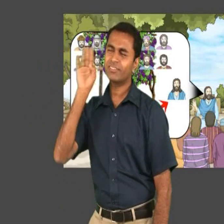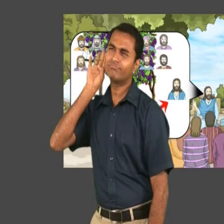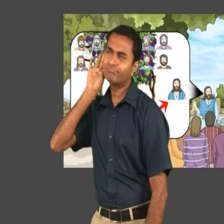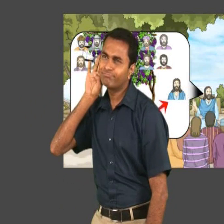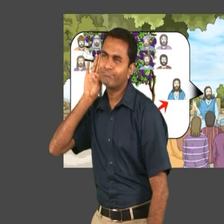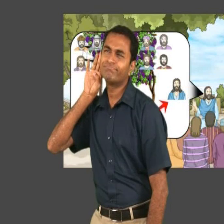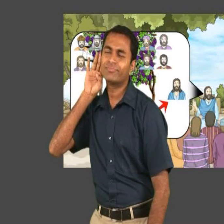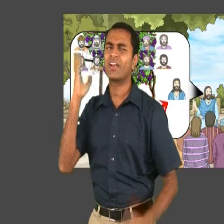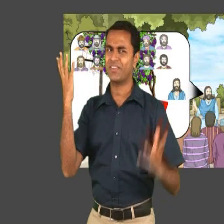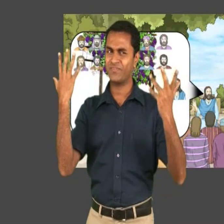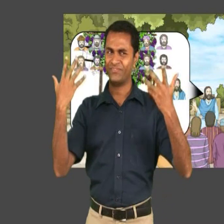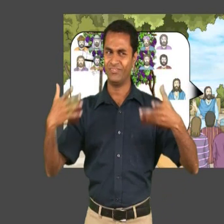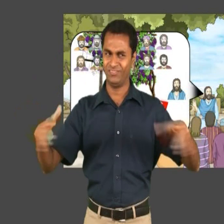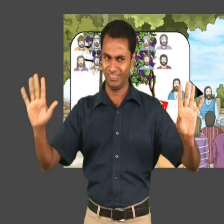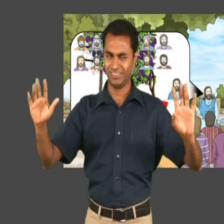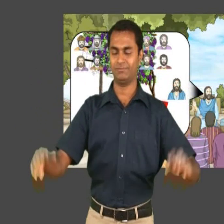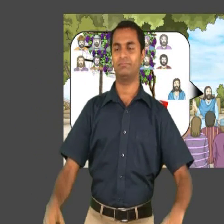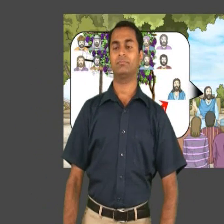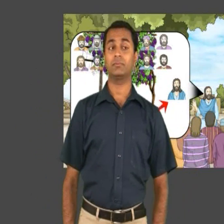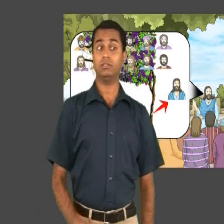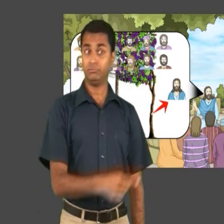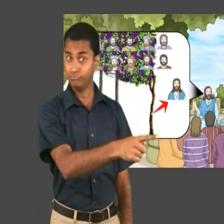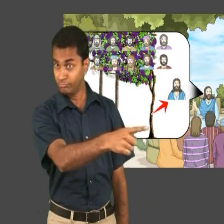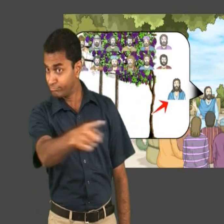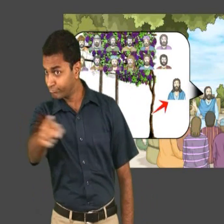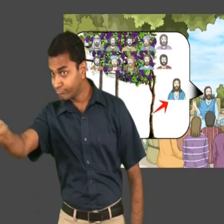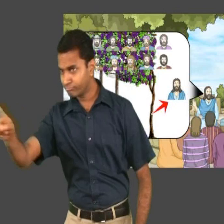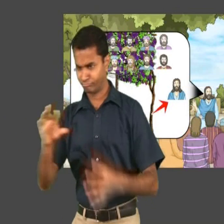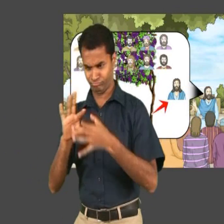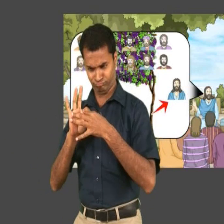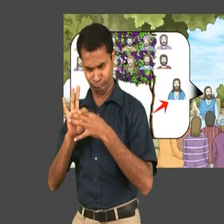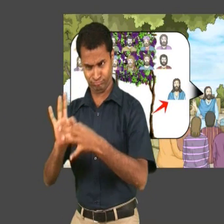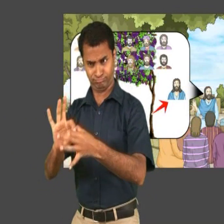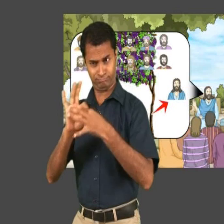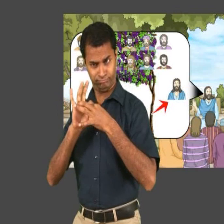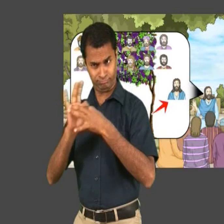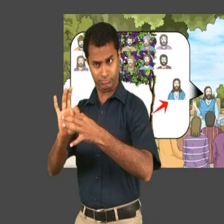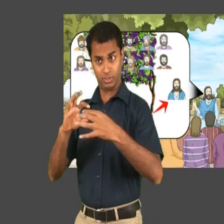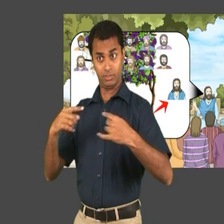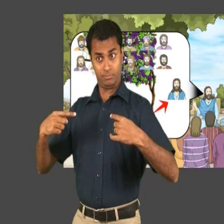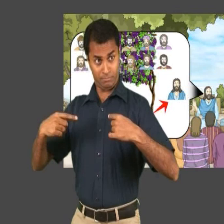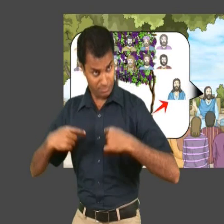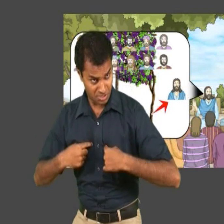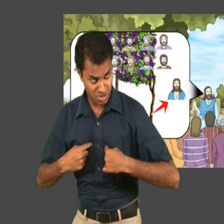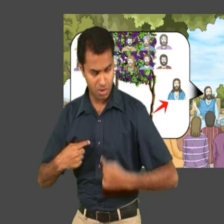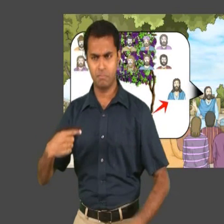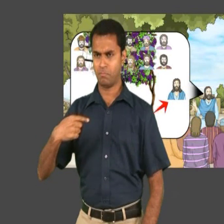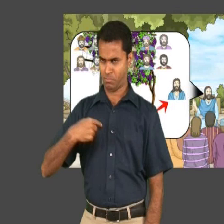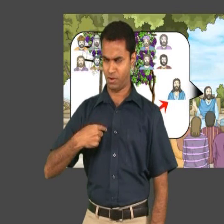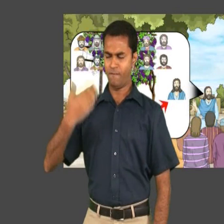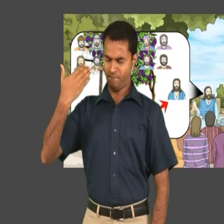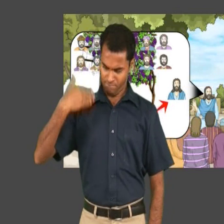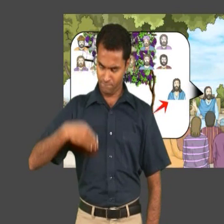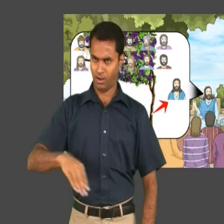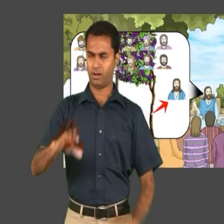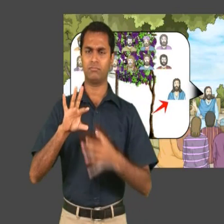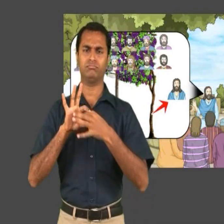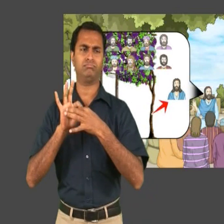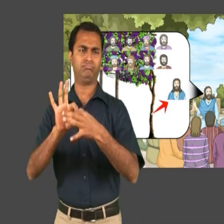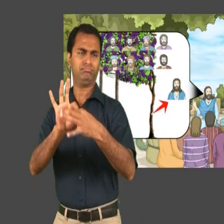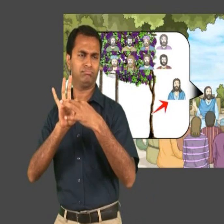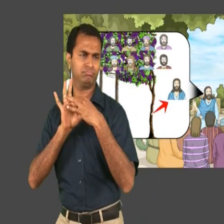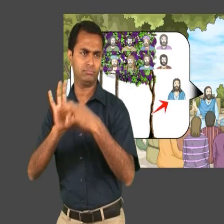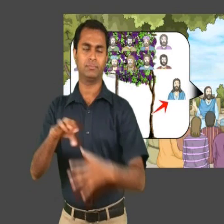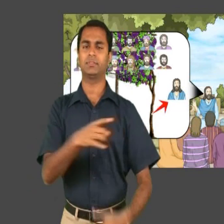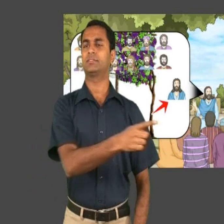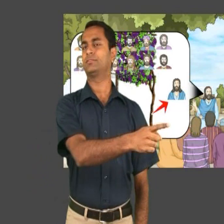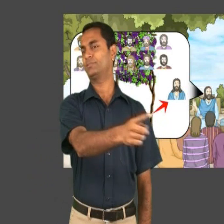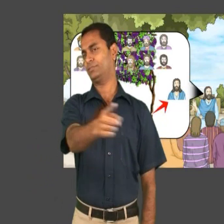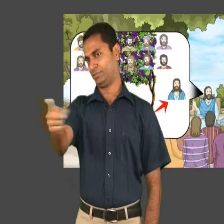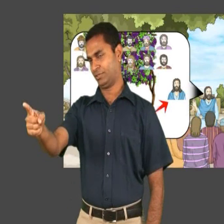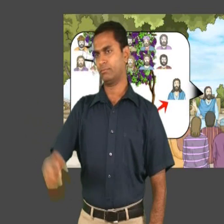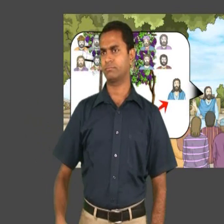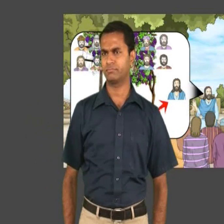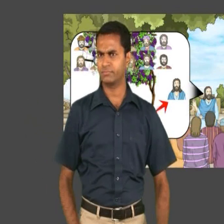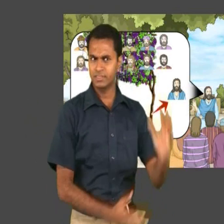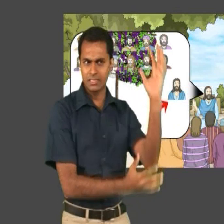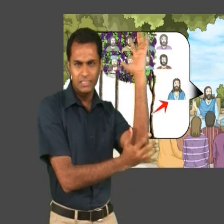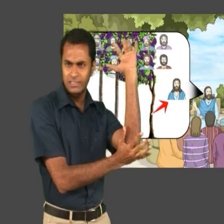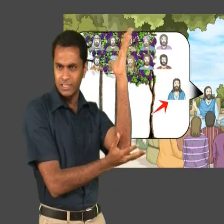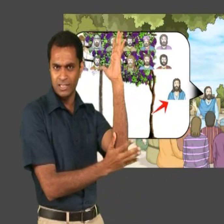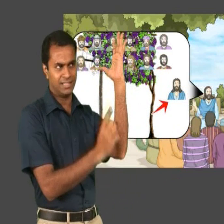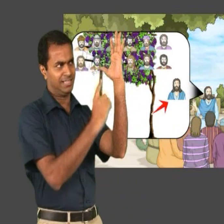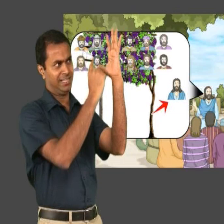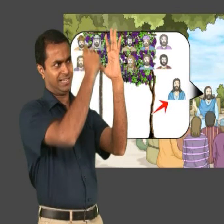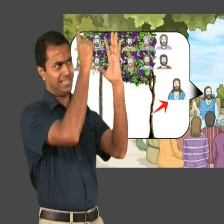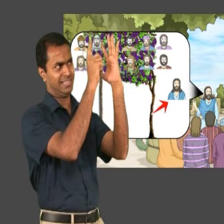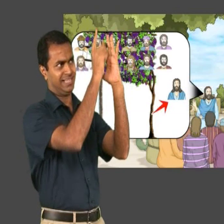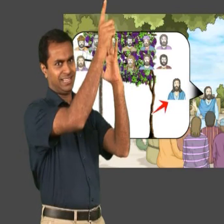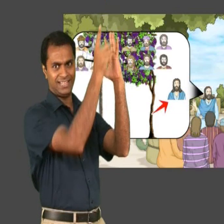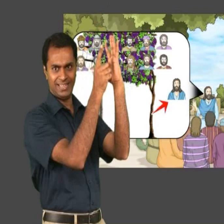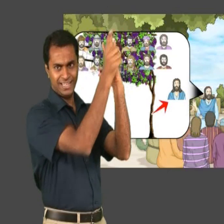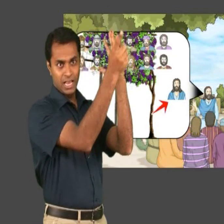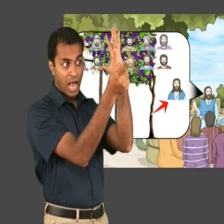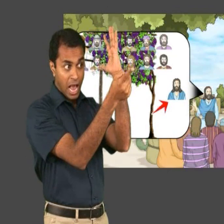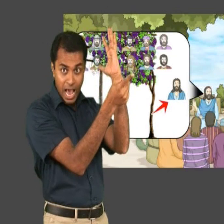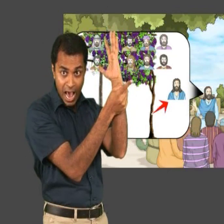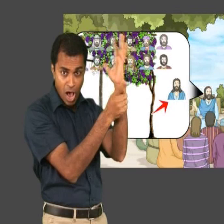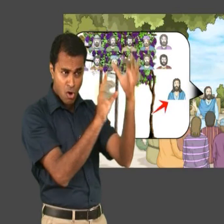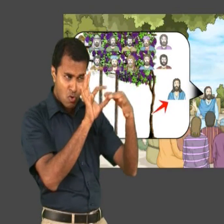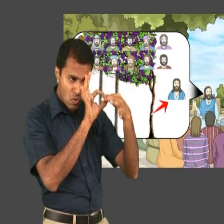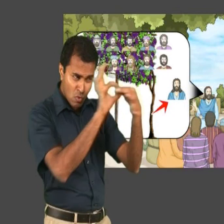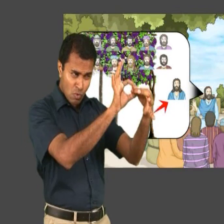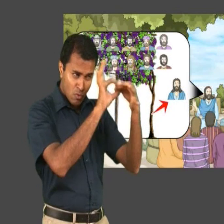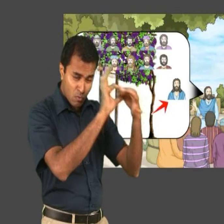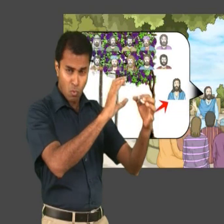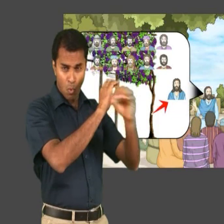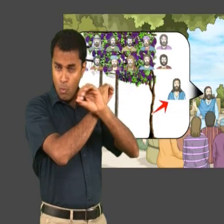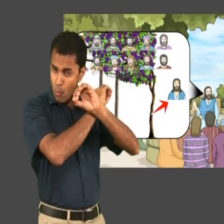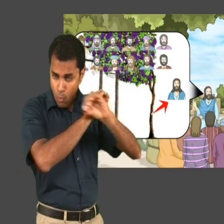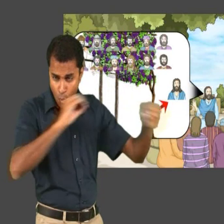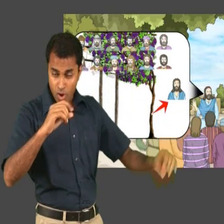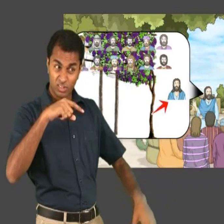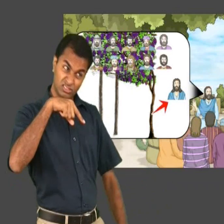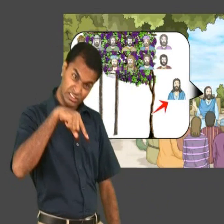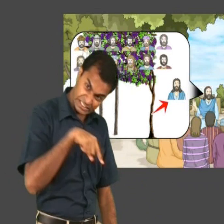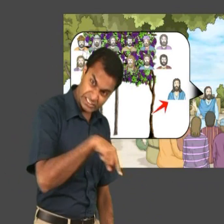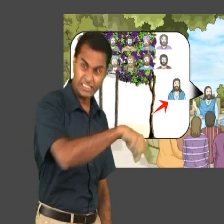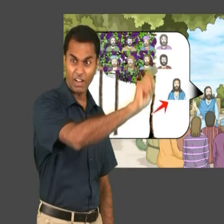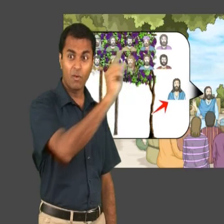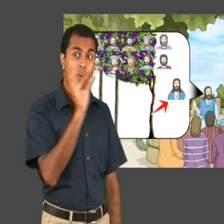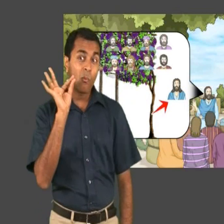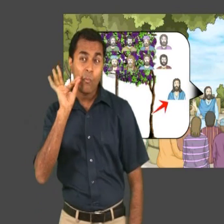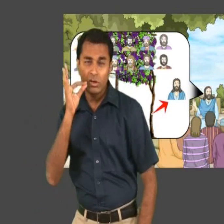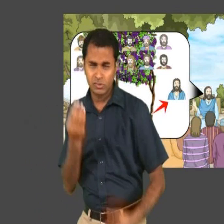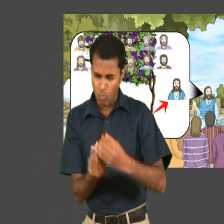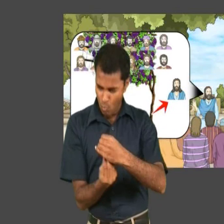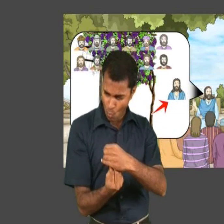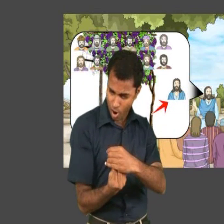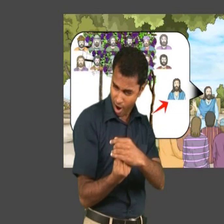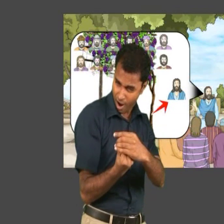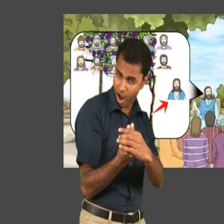Remain in Me, and I will remain in you.